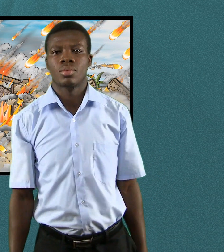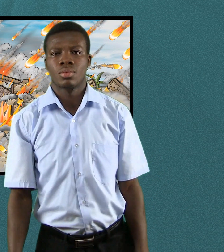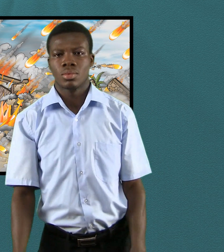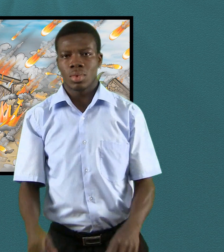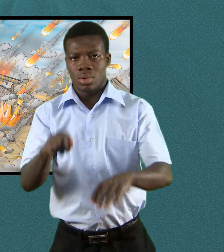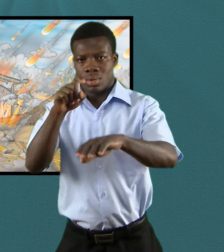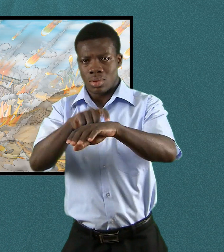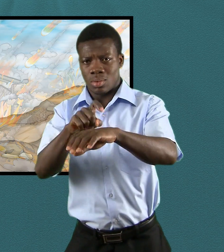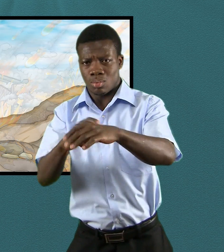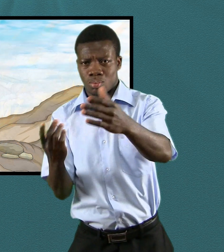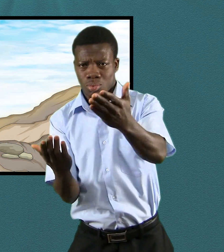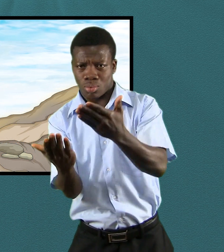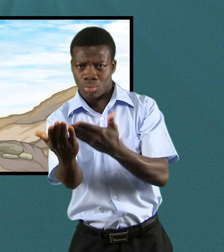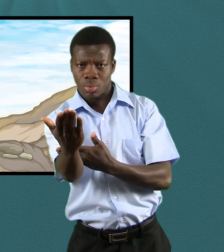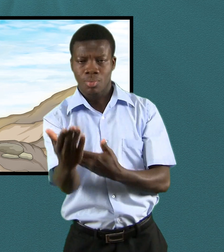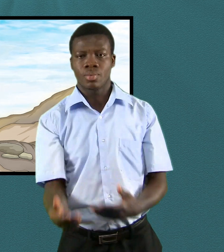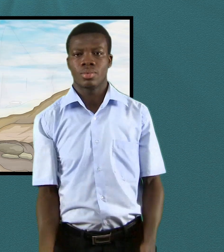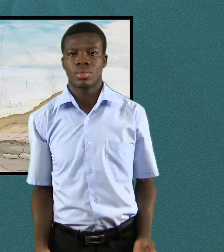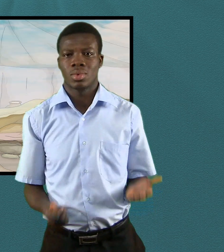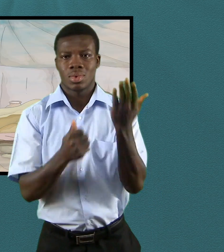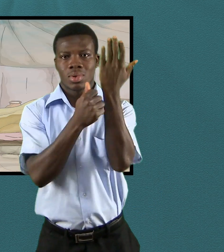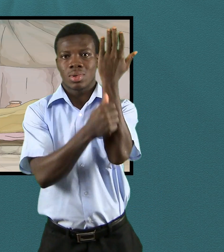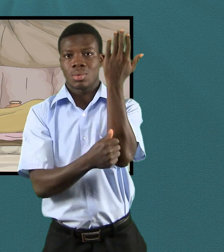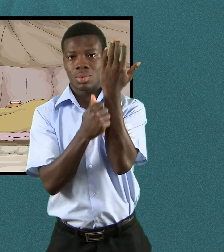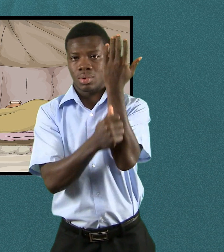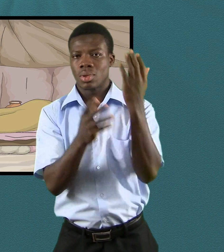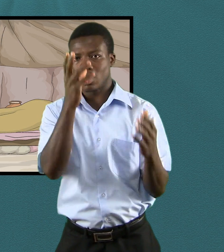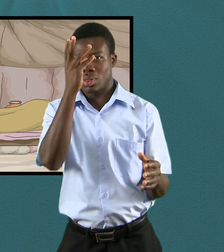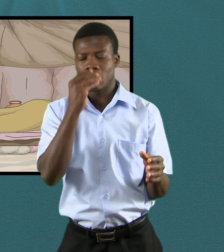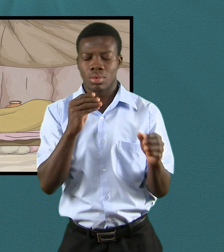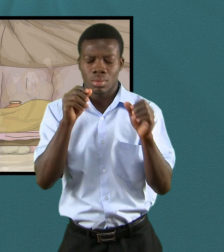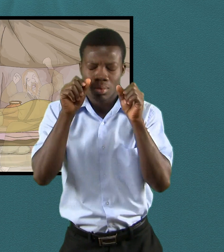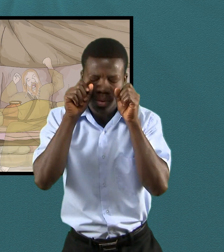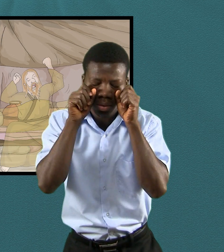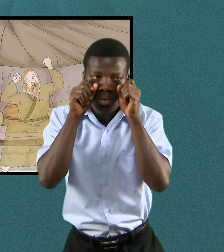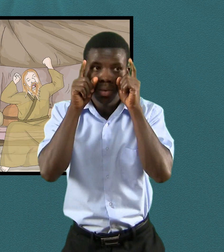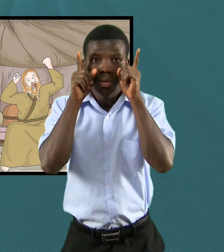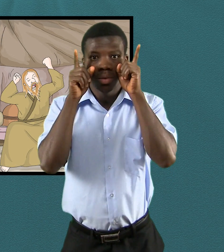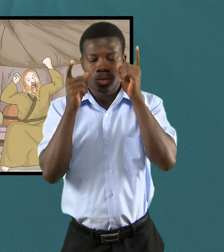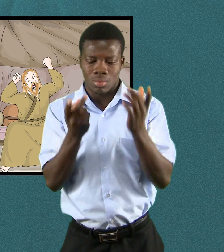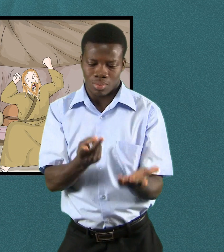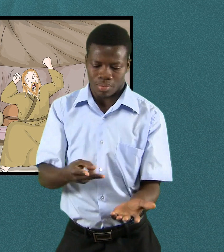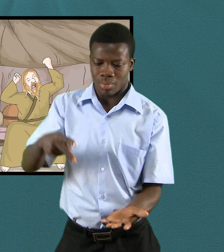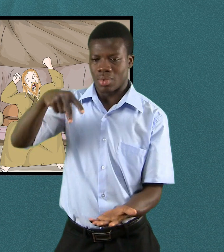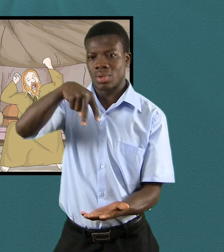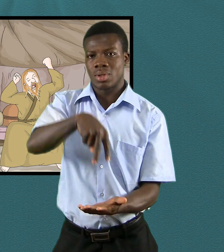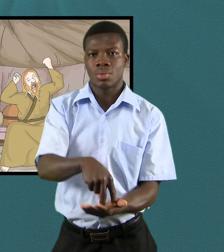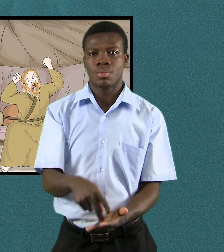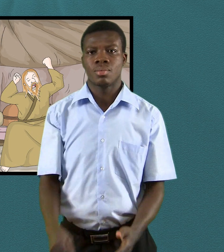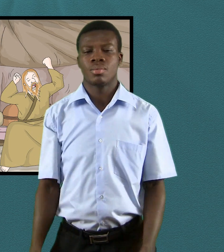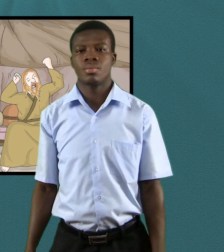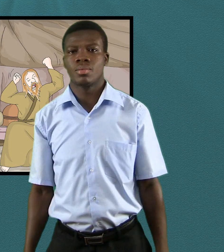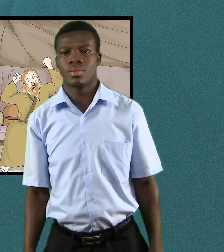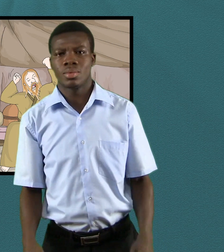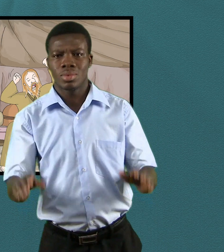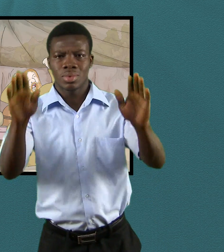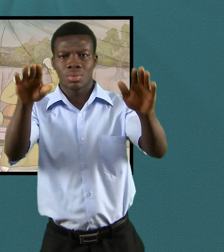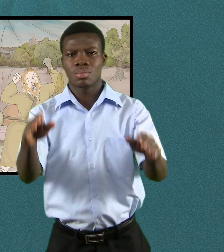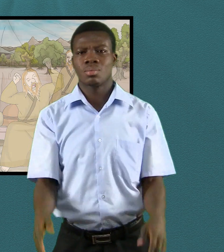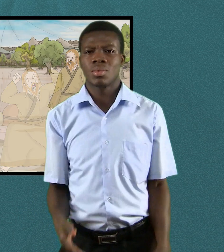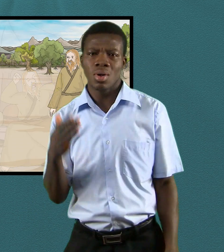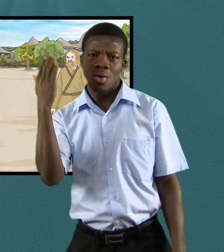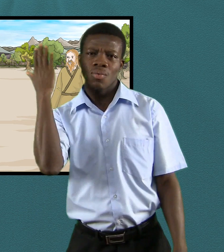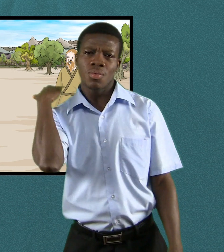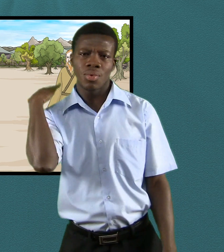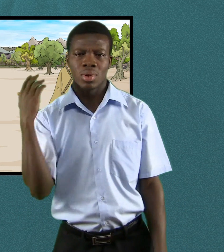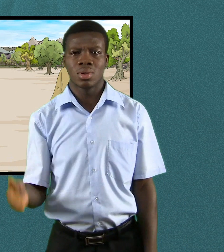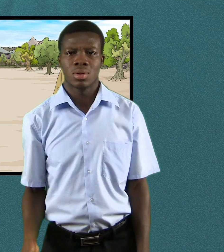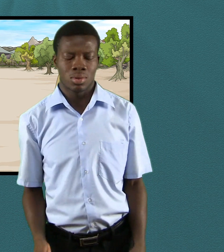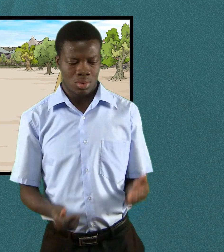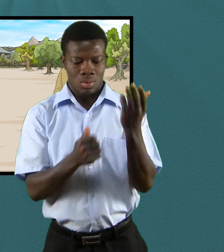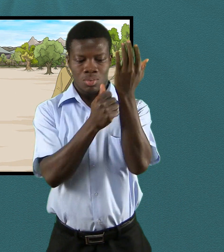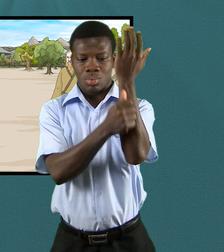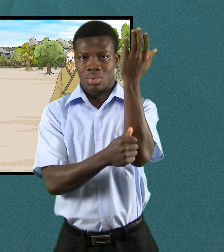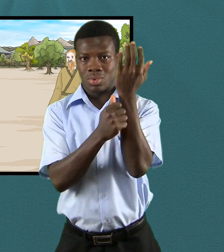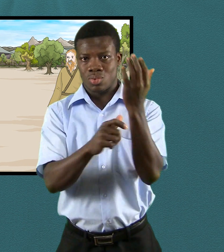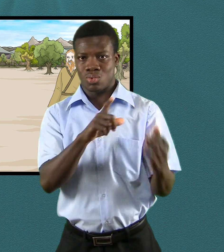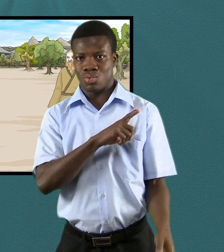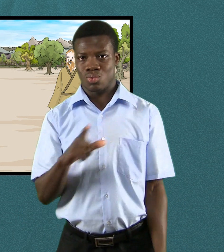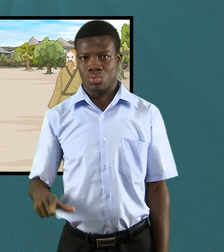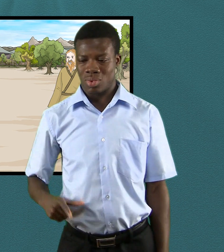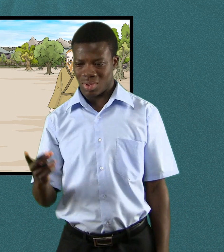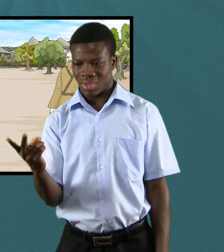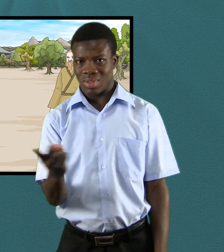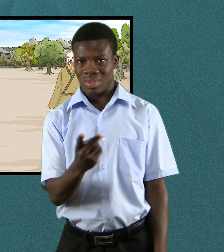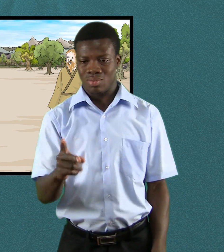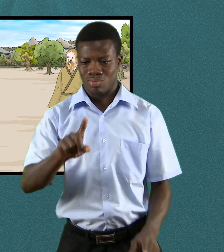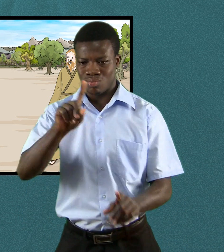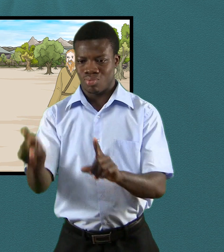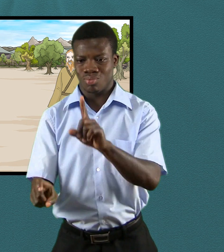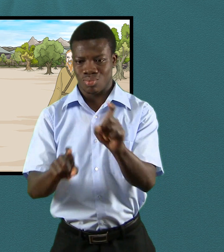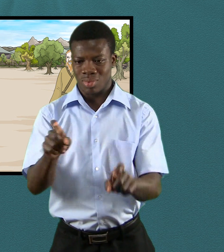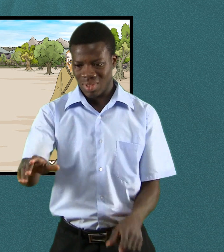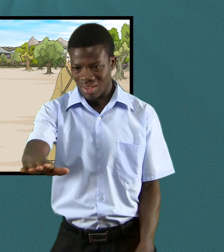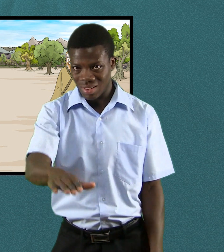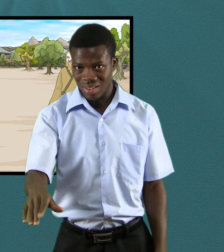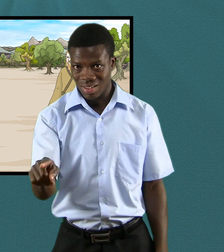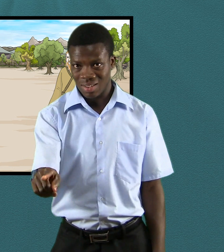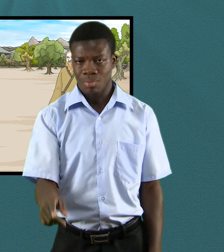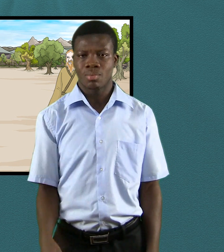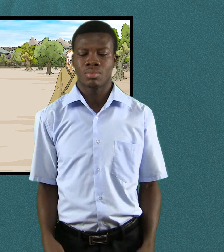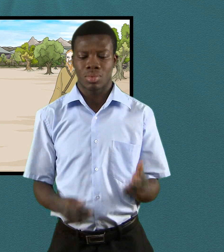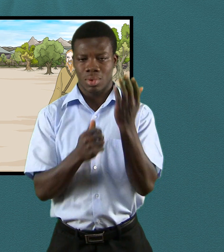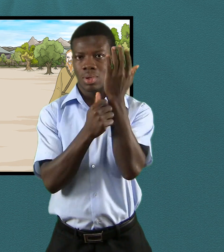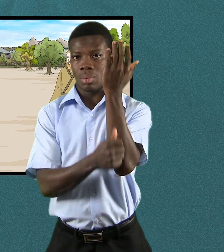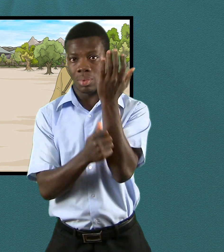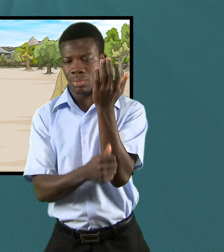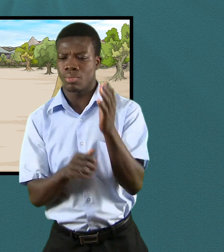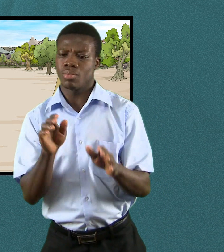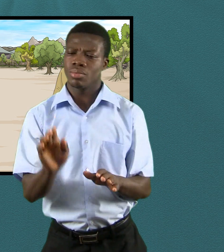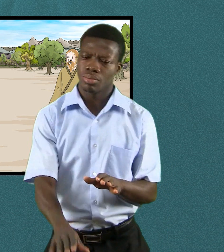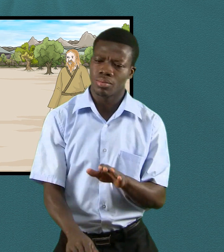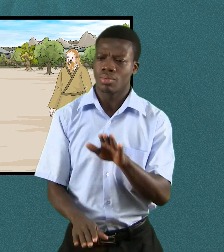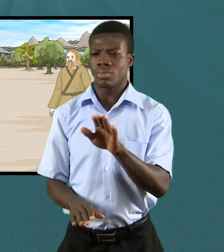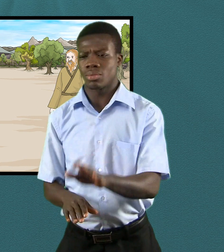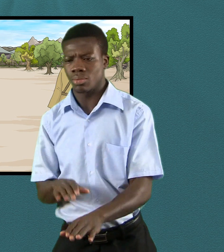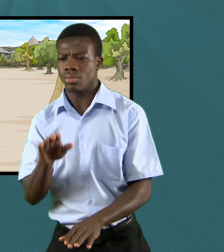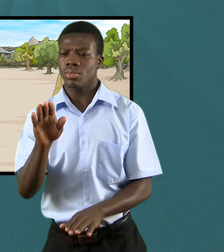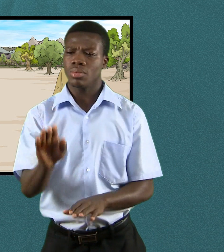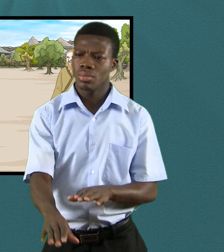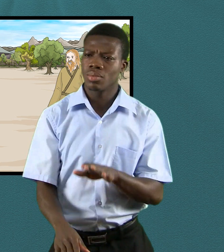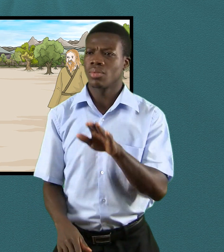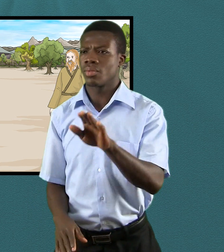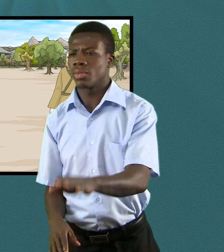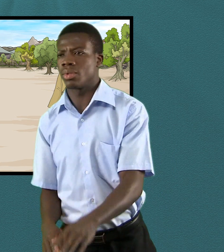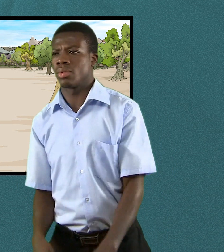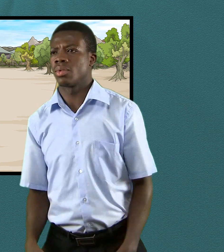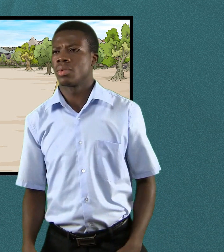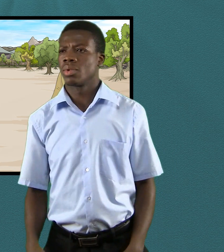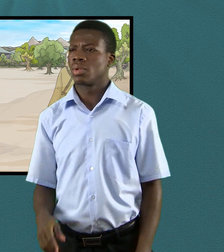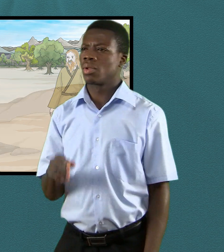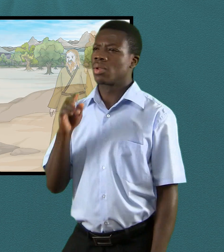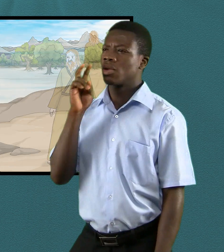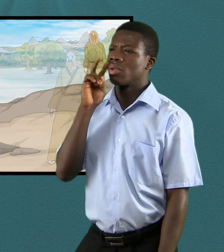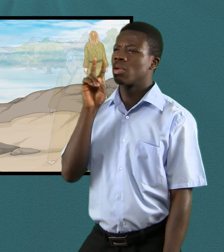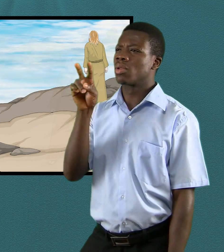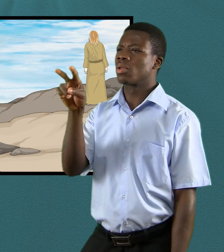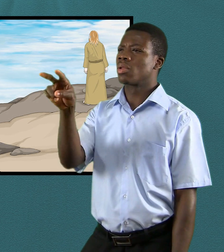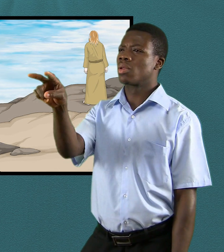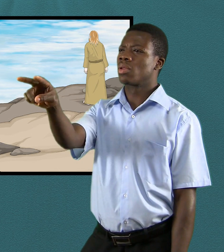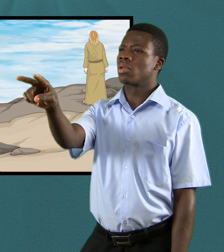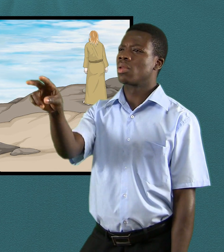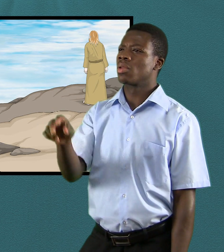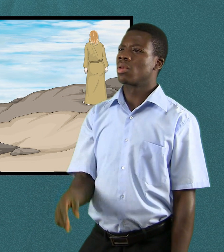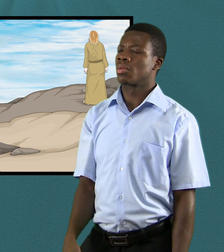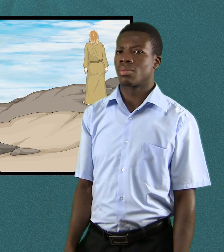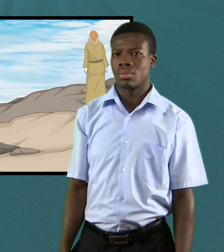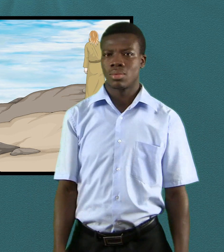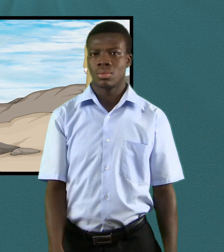Early the next morning, Abraham got up and returned to the place where he had stood before the LORD.